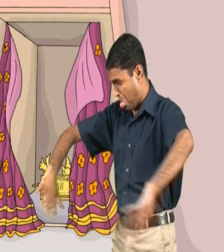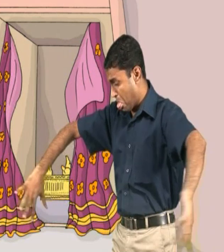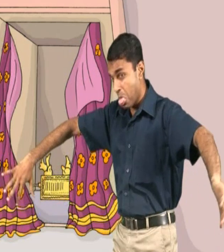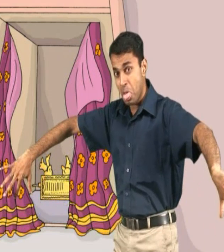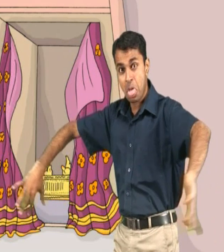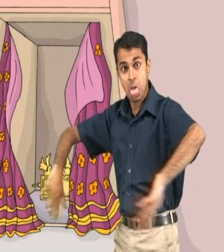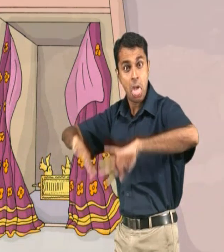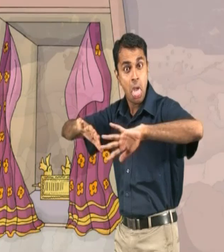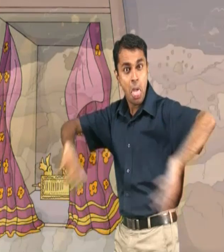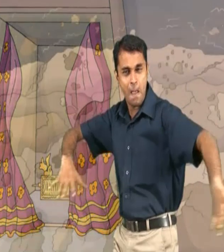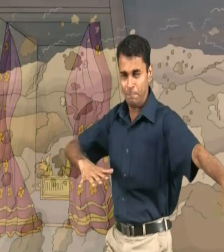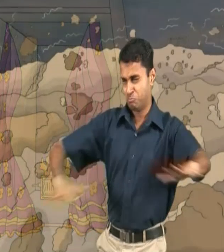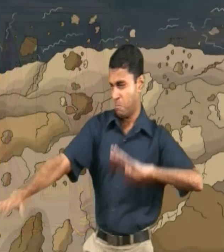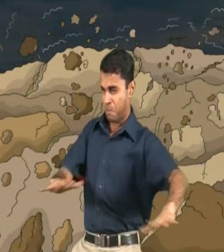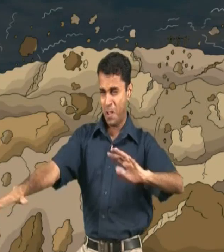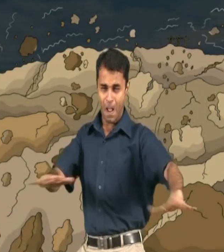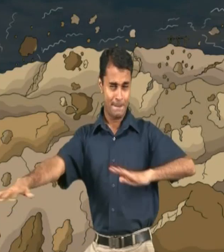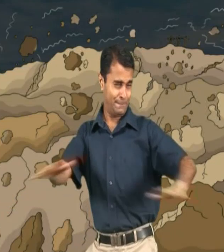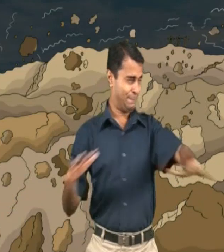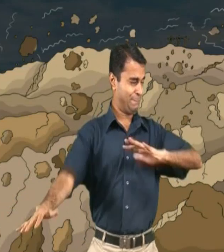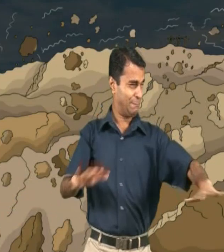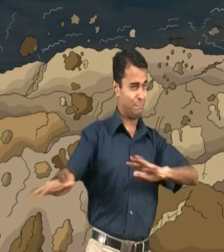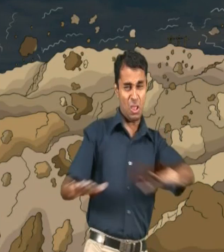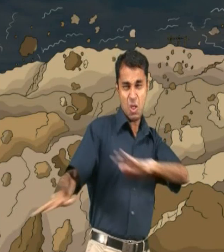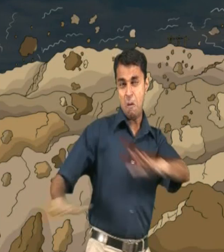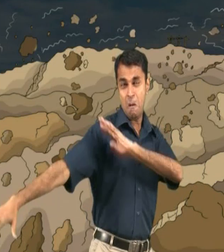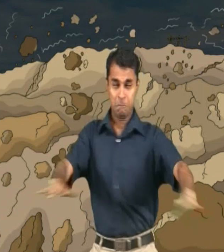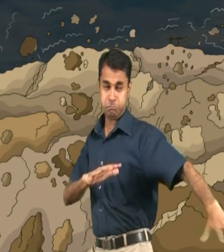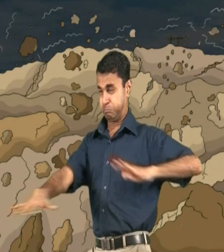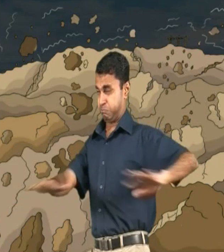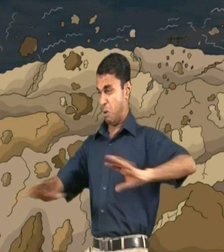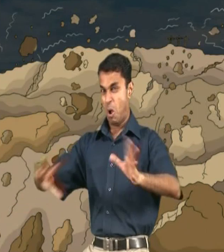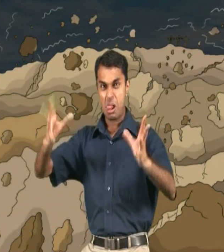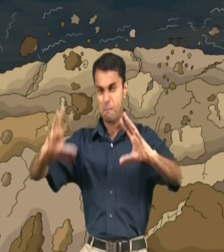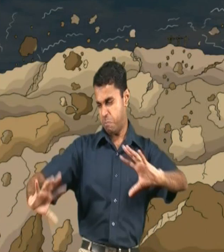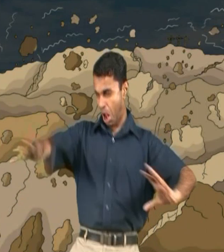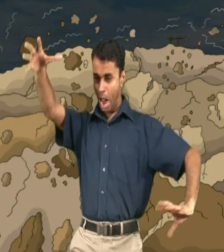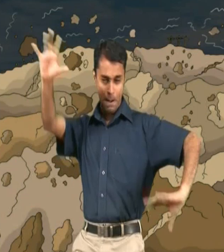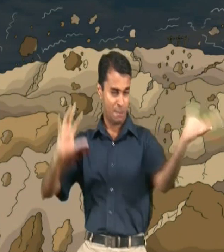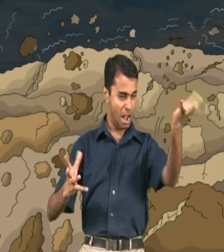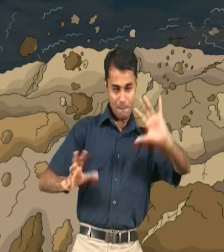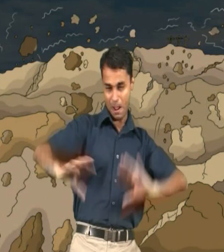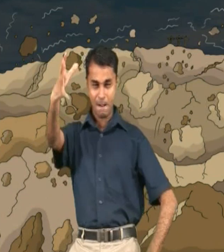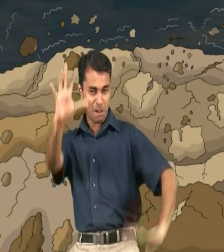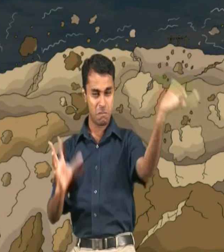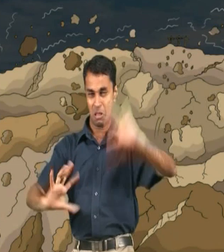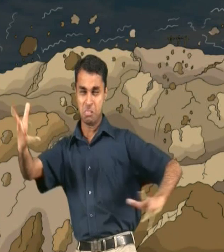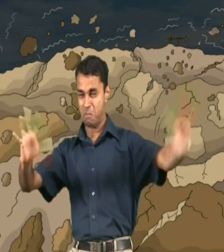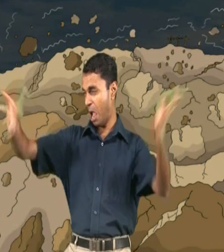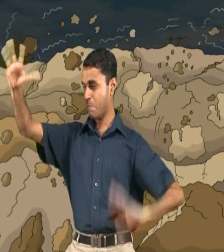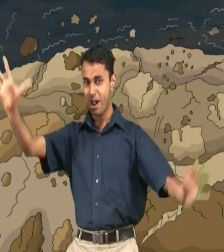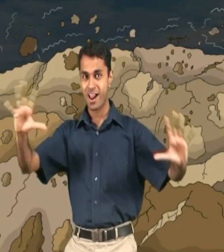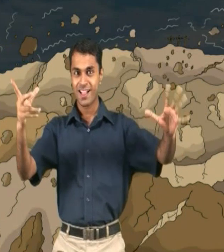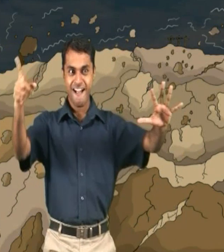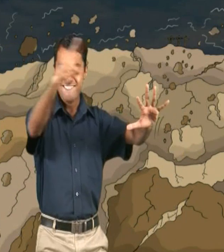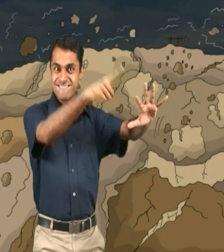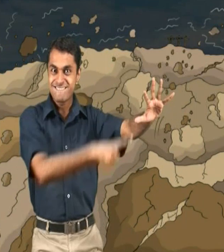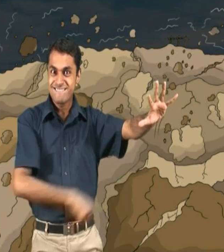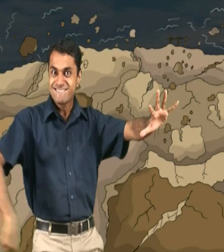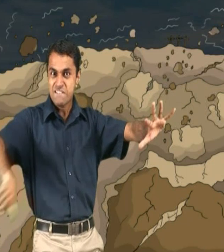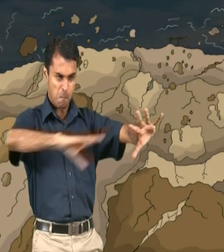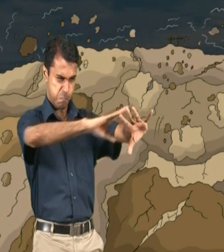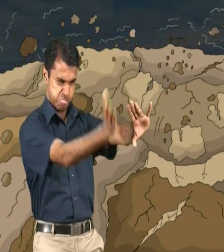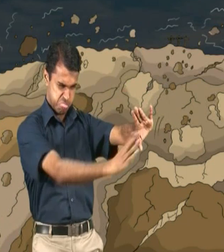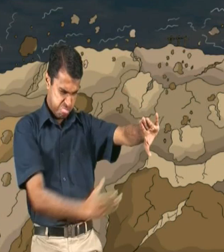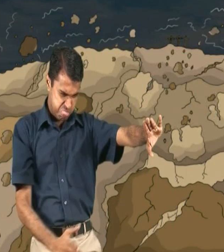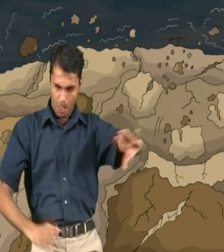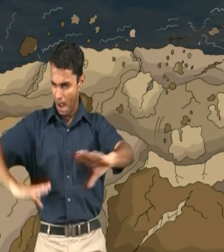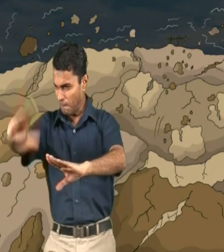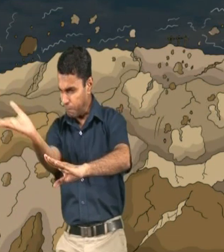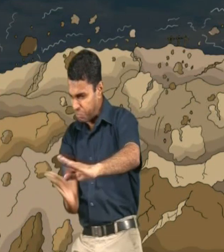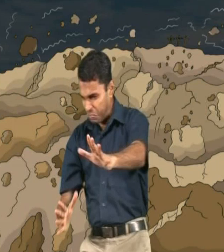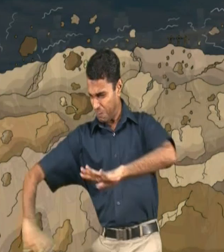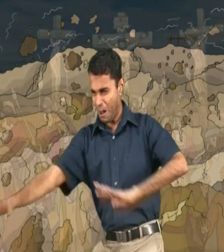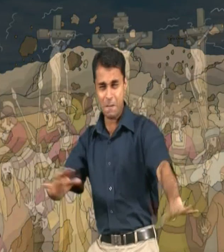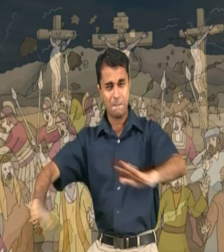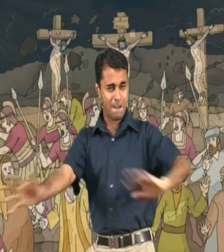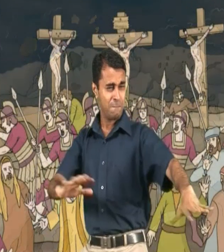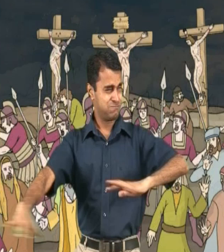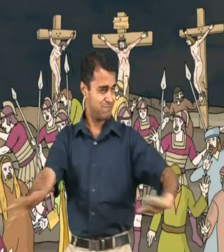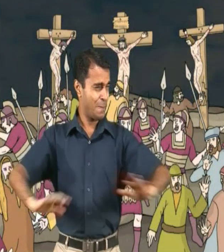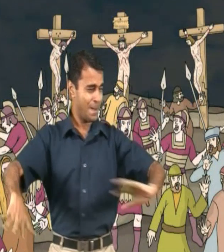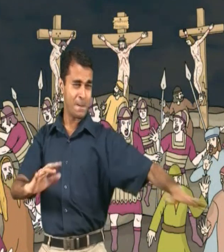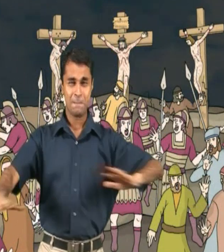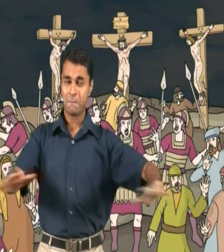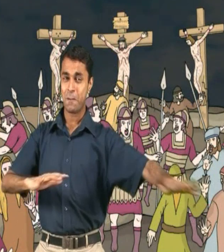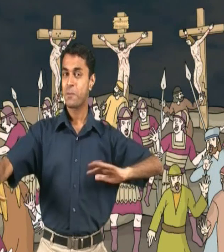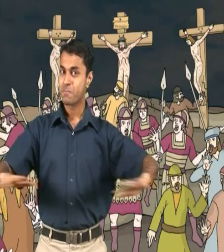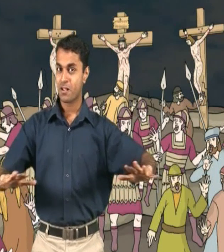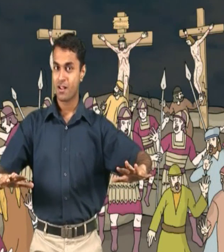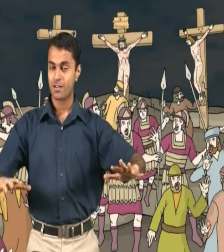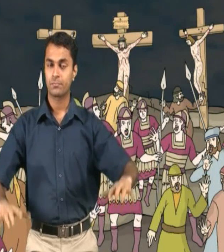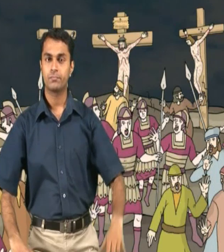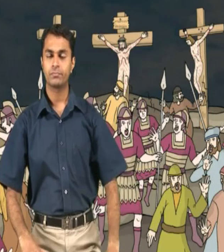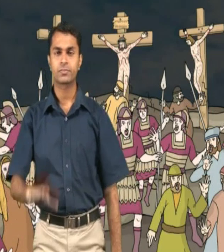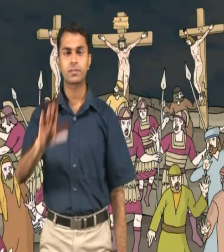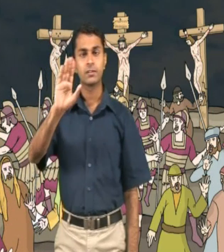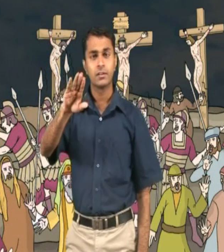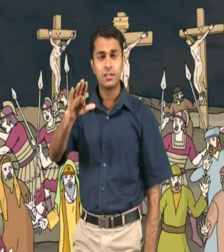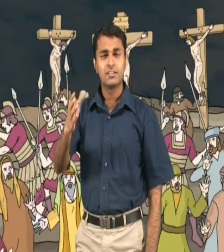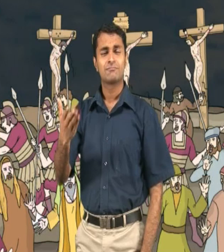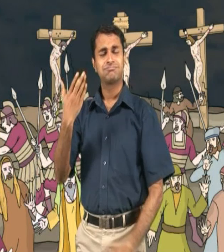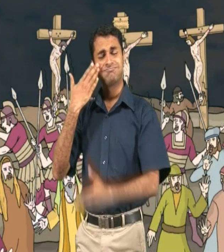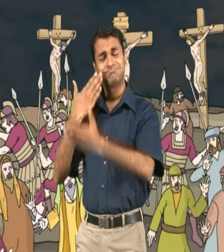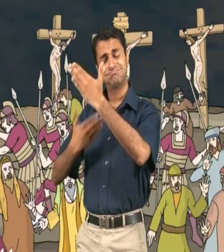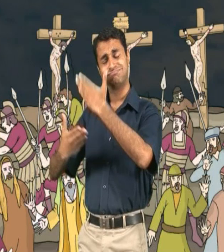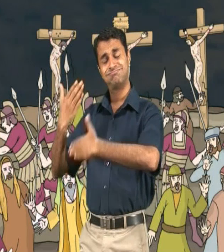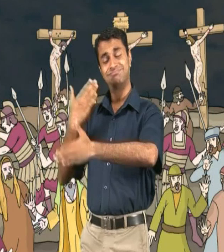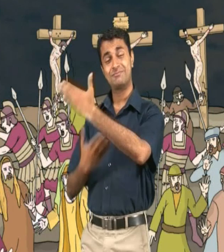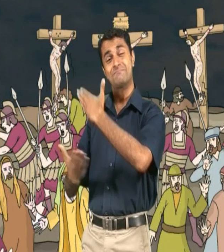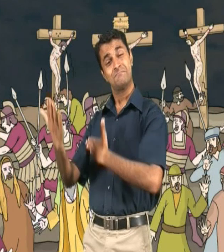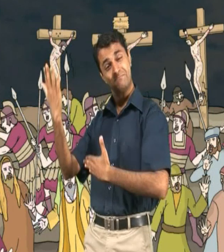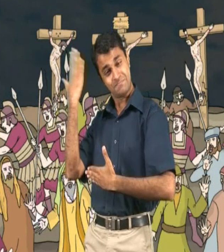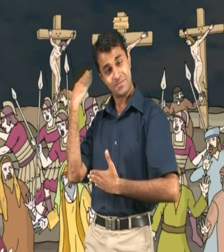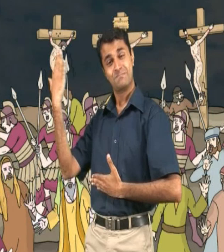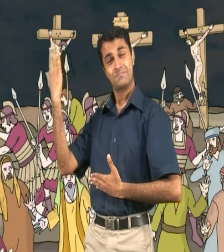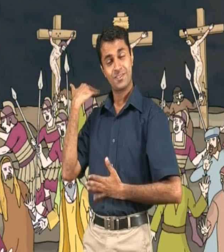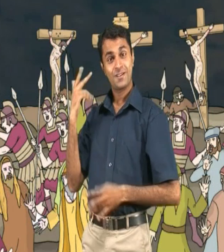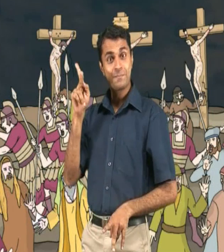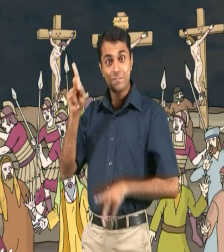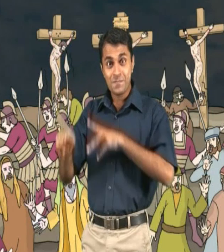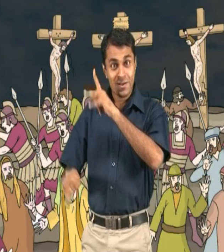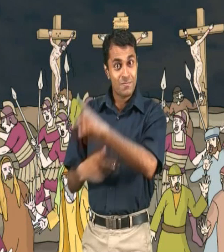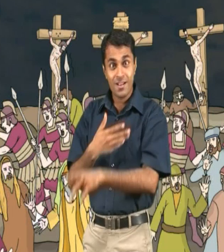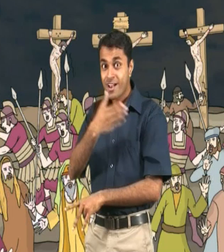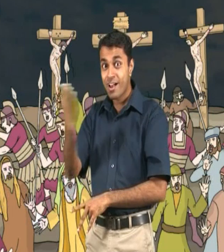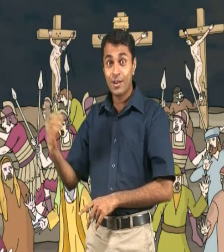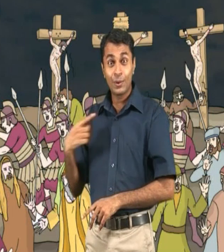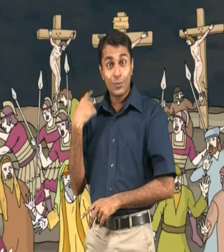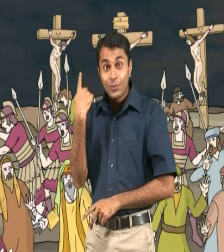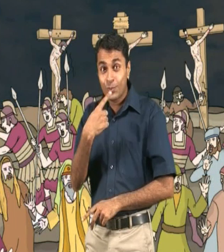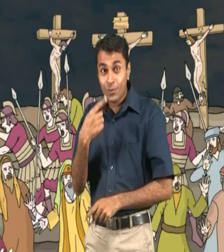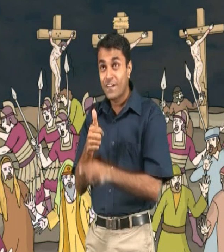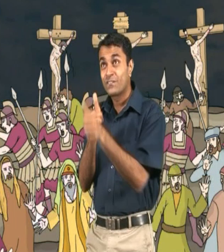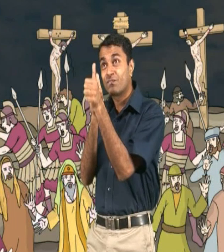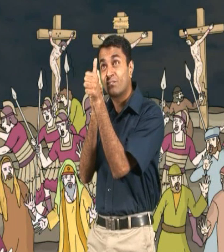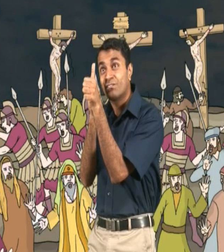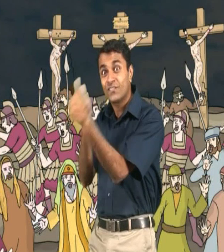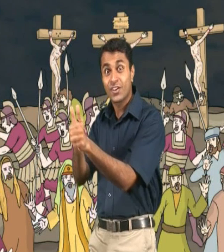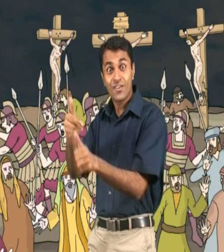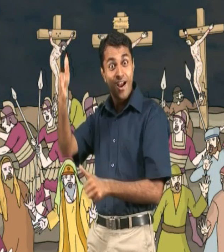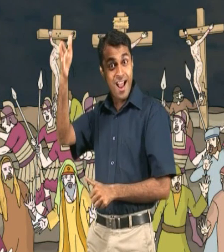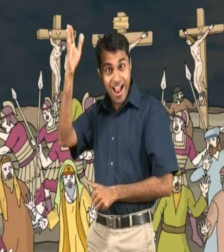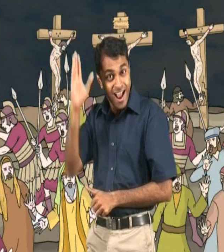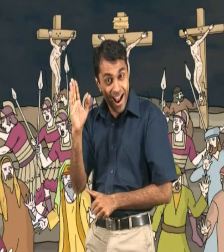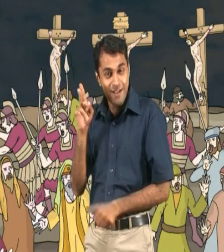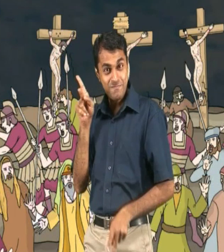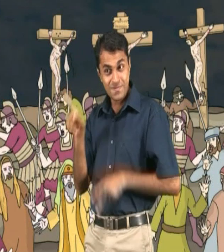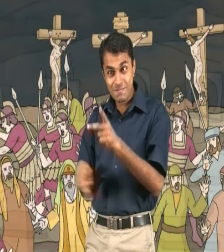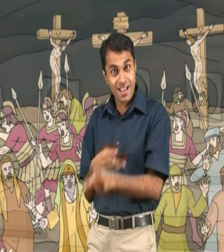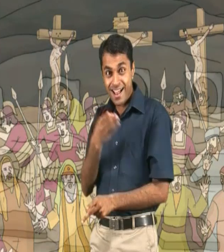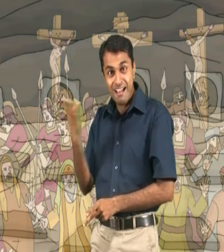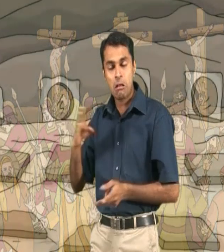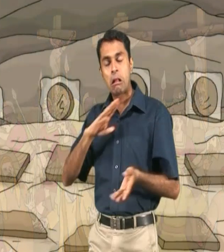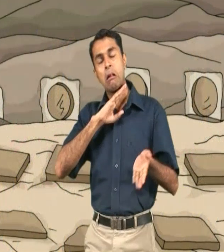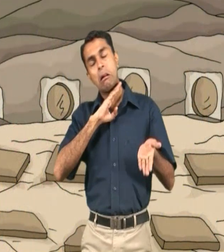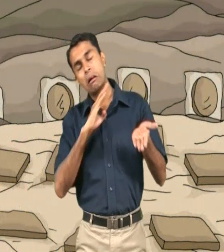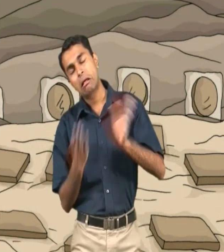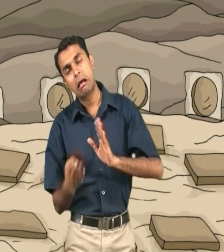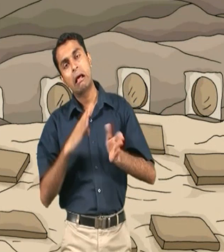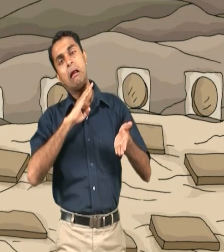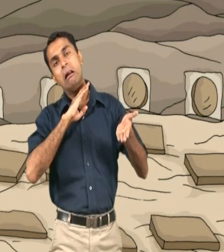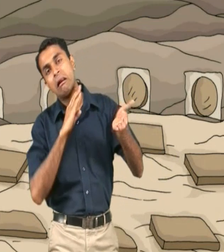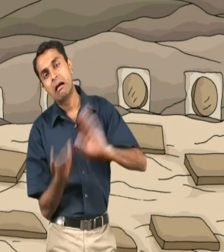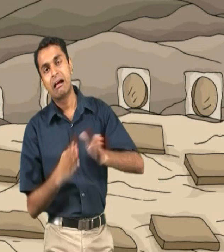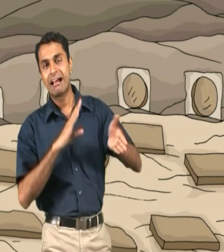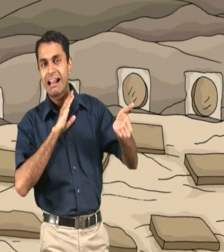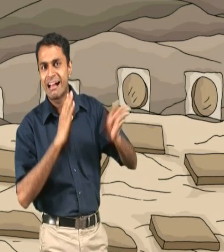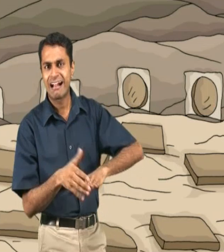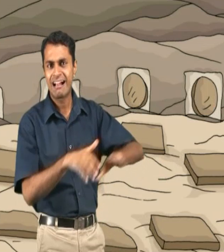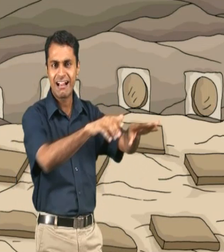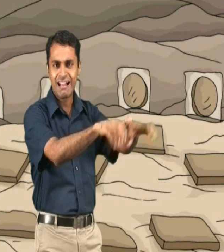The earth quaked and the rocks were split.